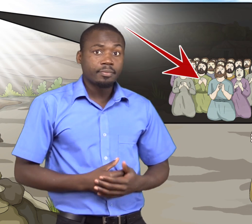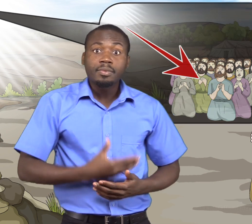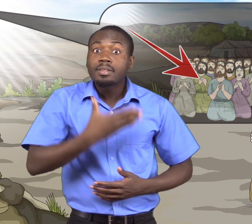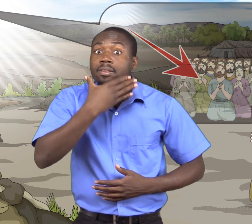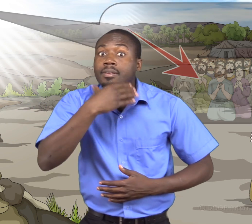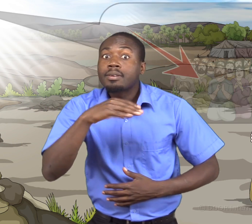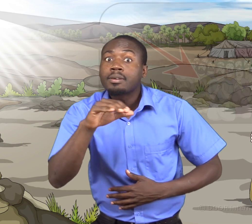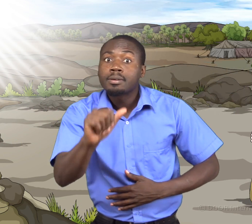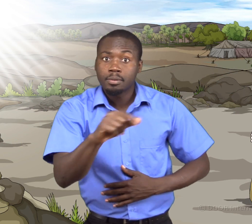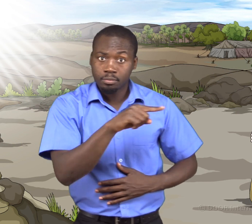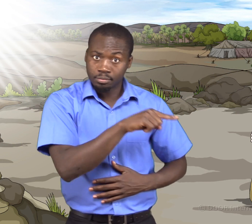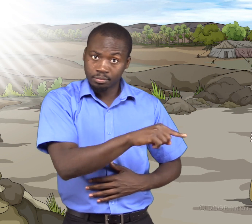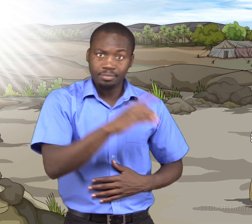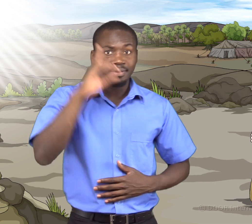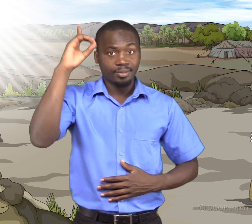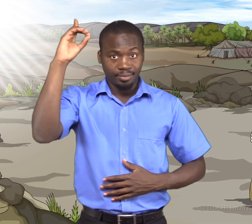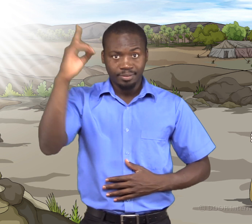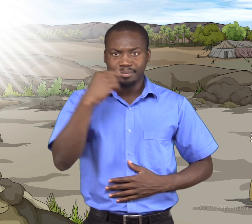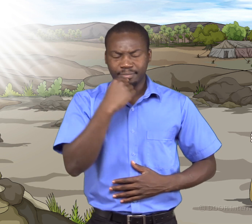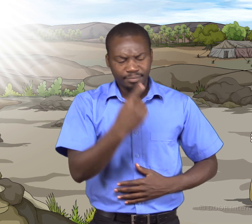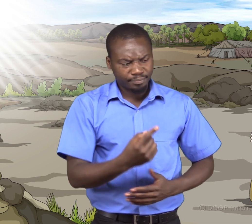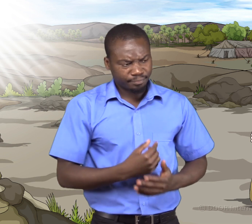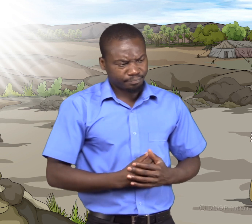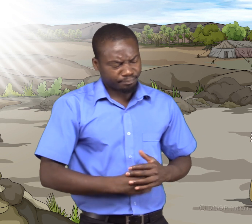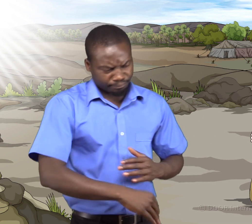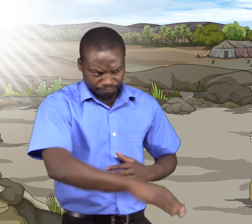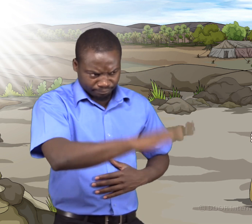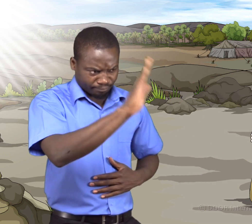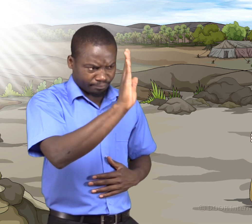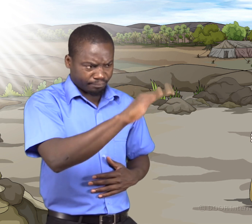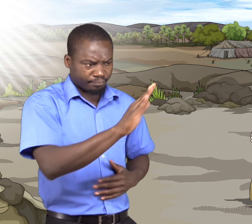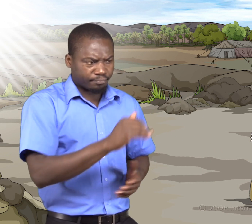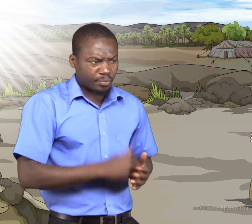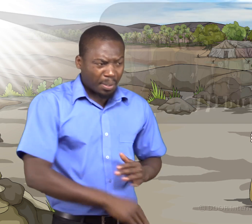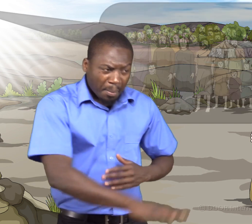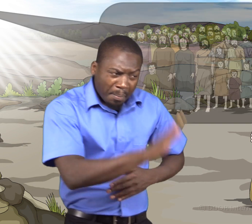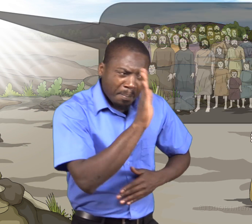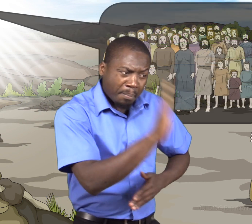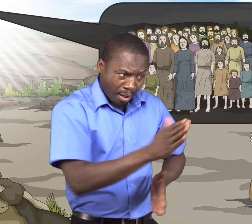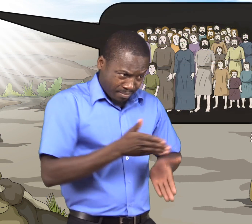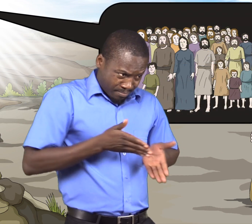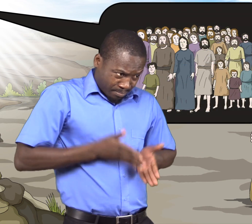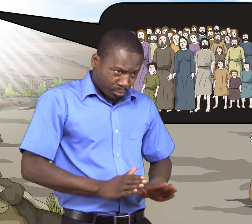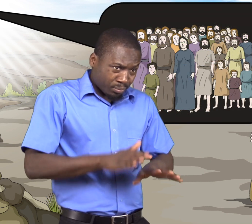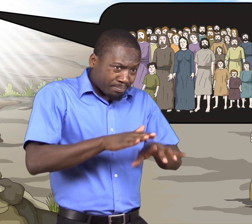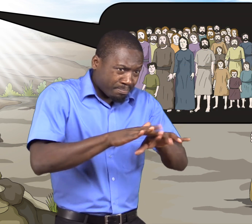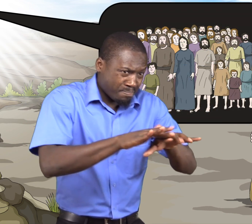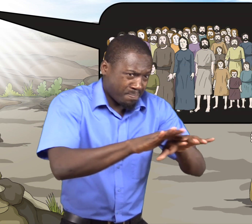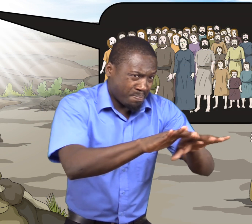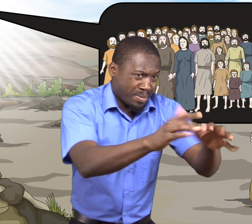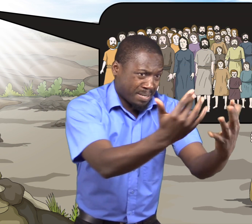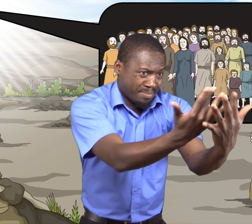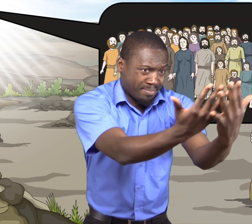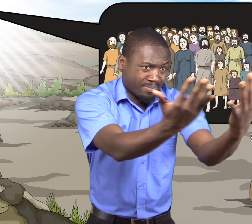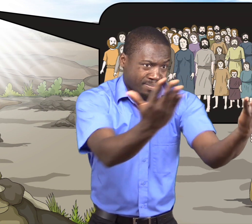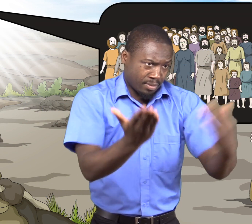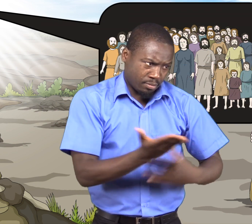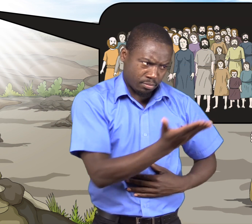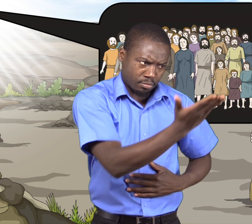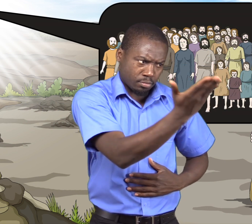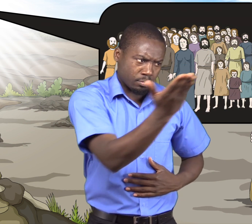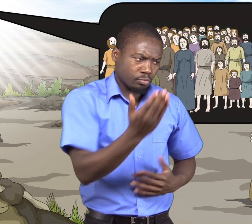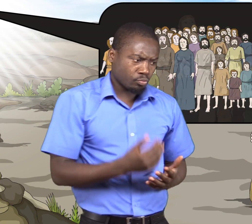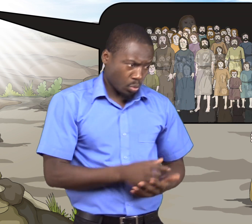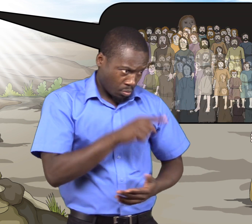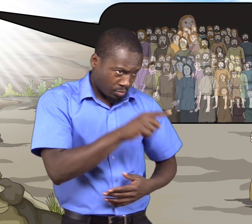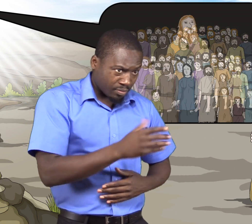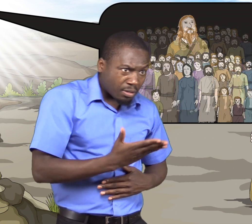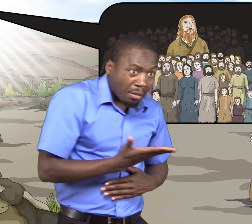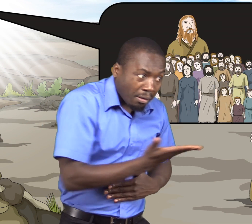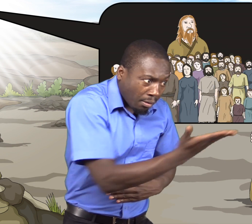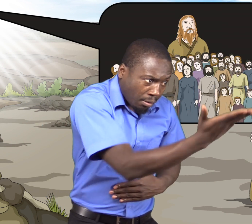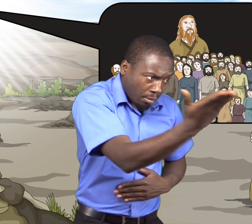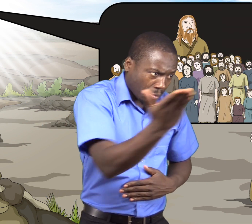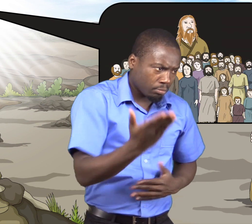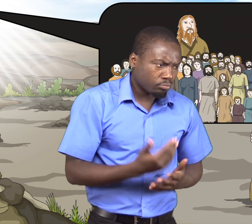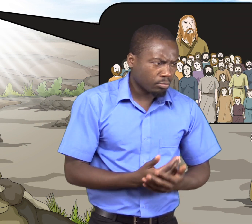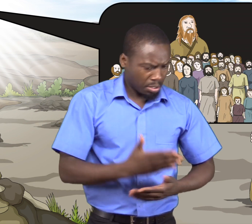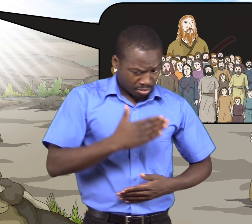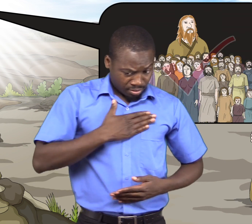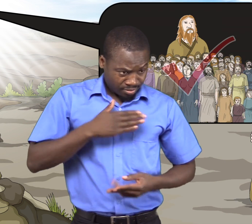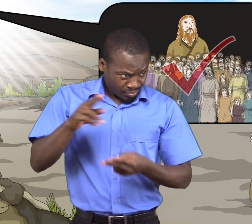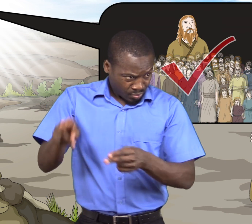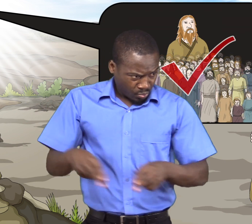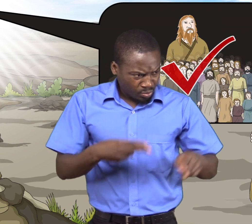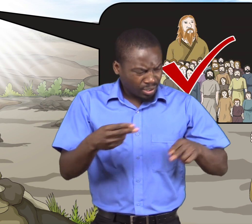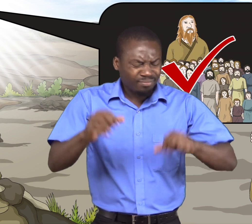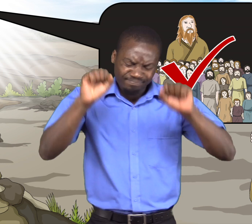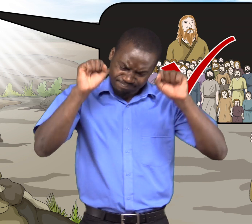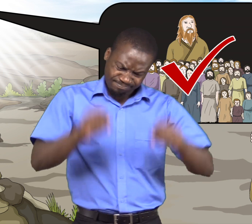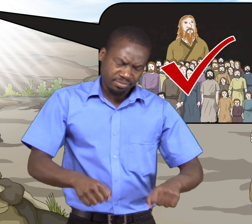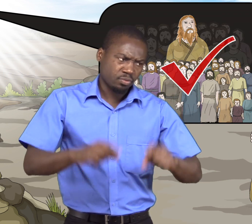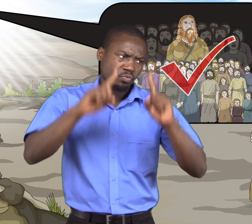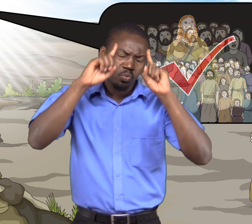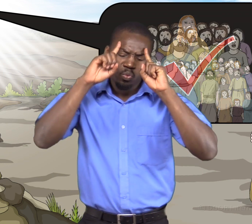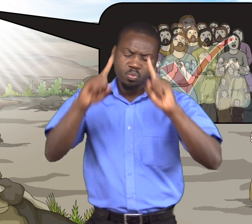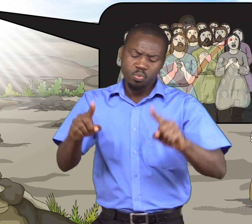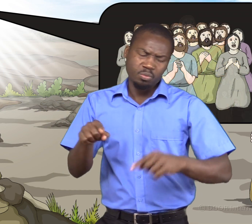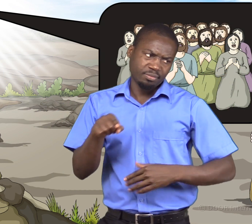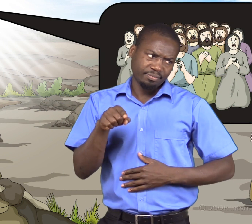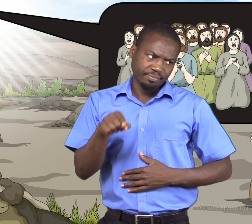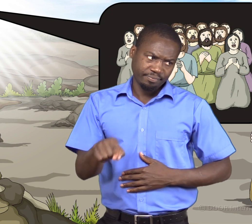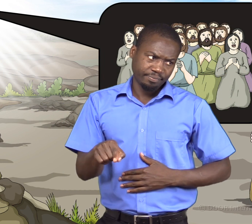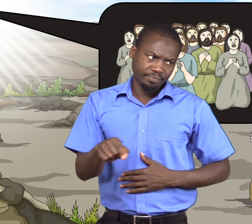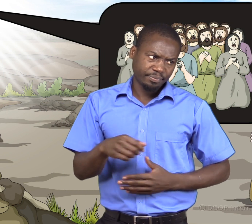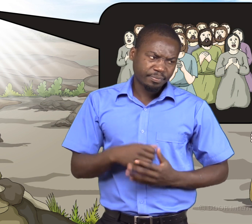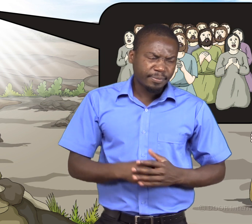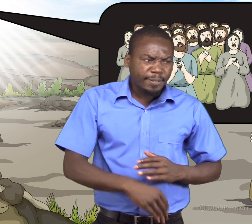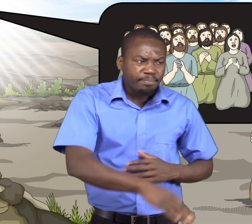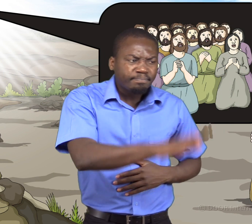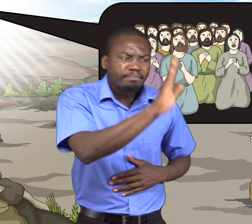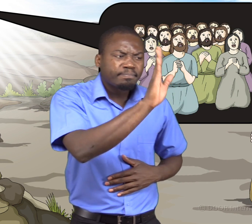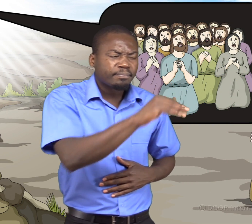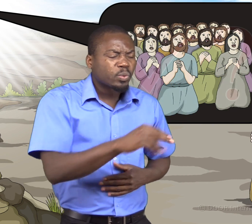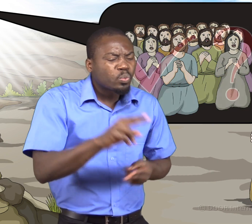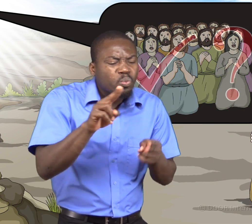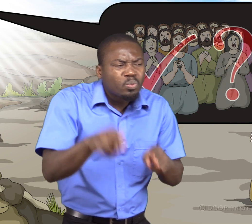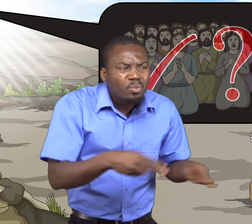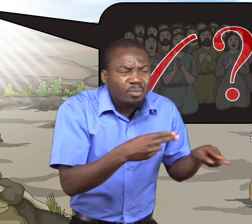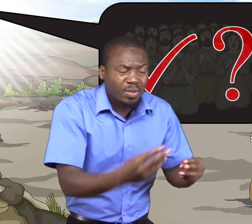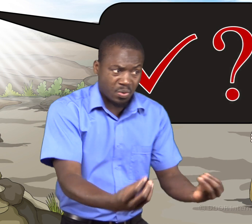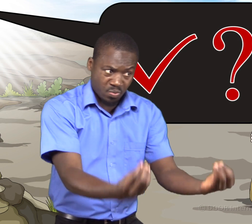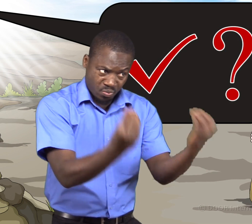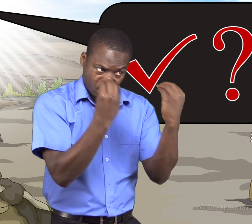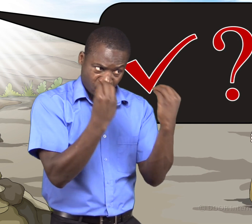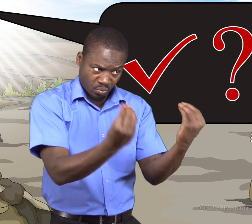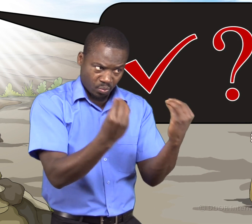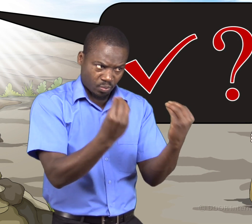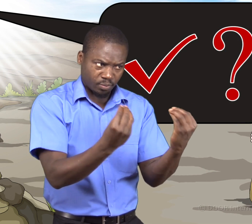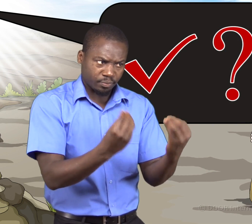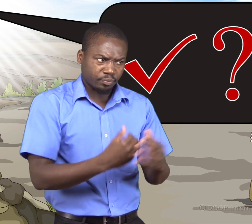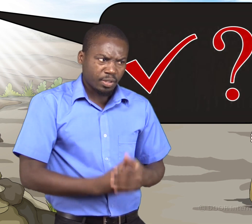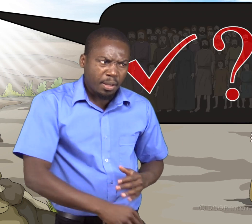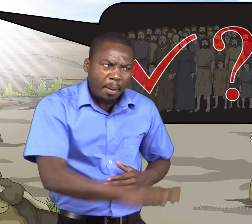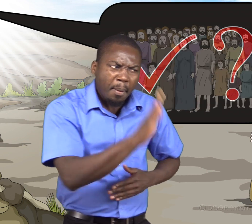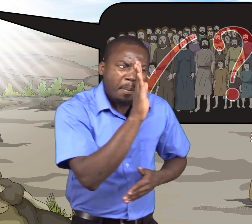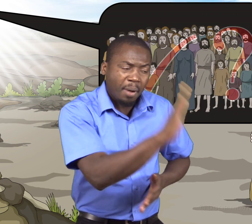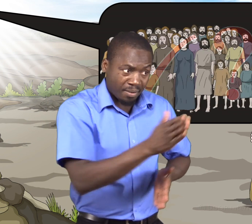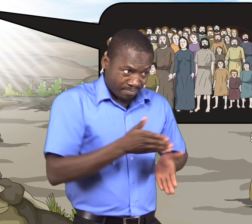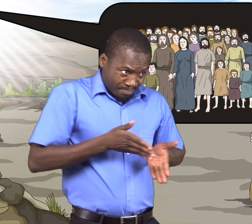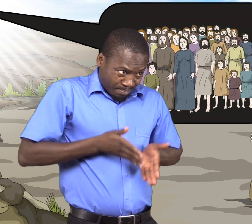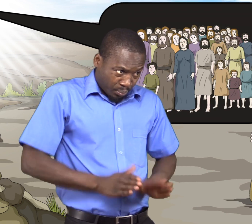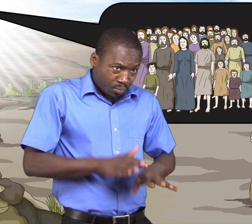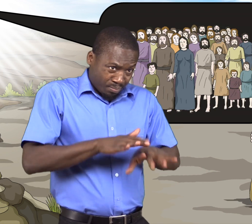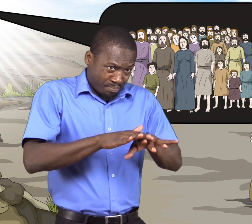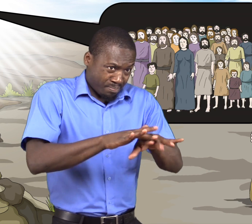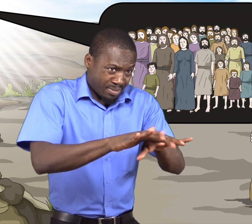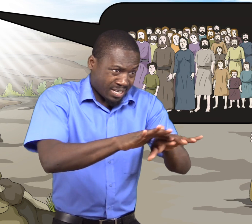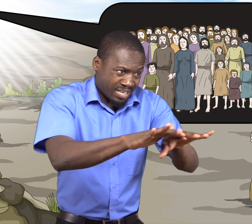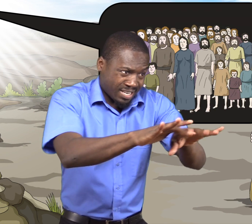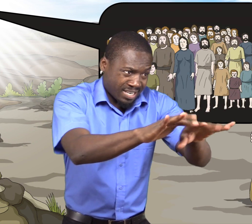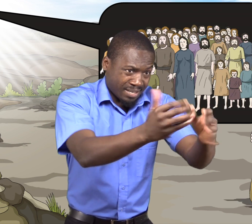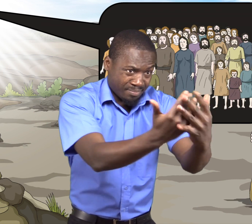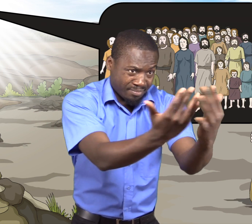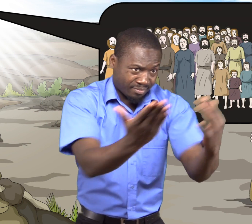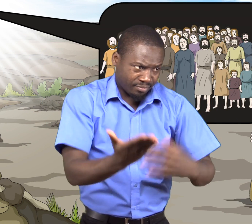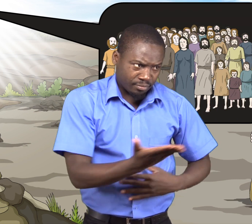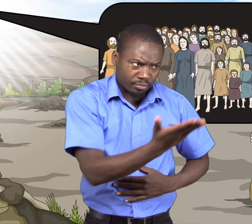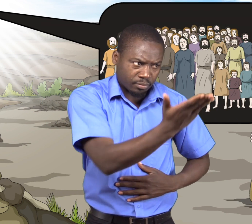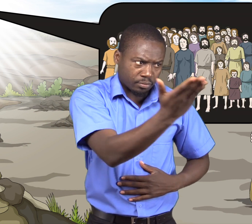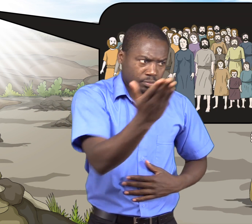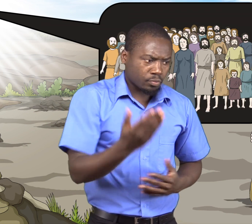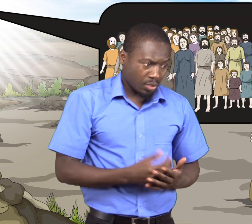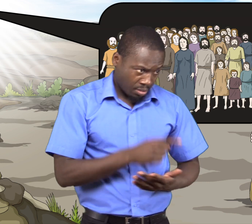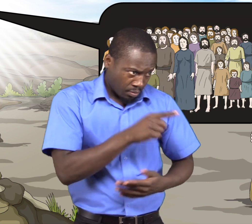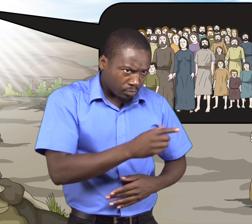This is My covenant with you and your descendants after you, which you are to keep: Every male among you must be circumcised.